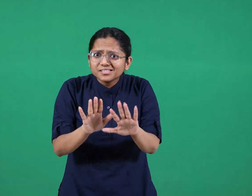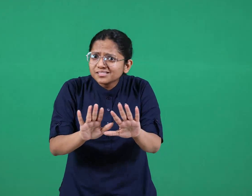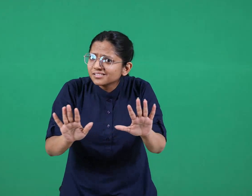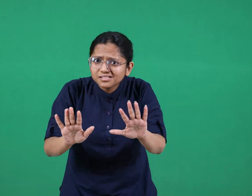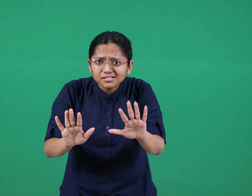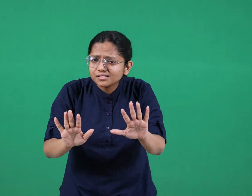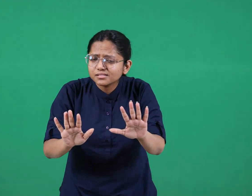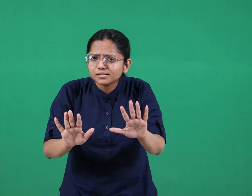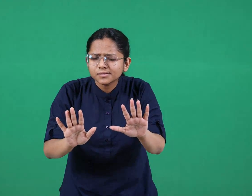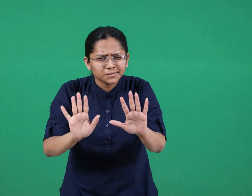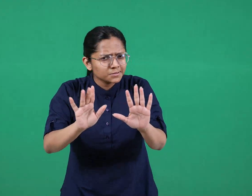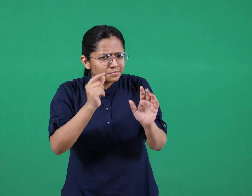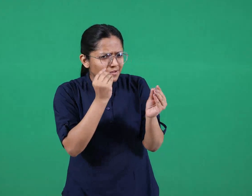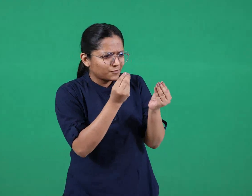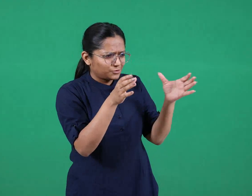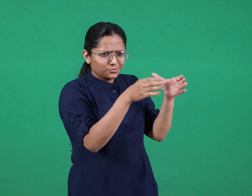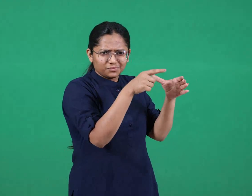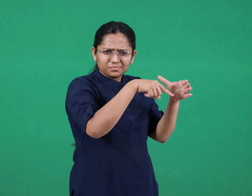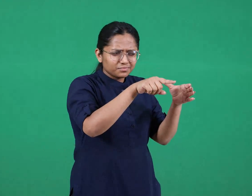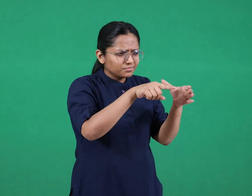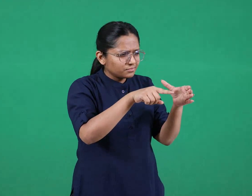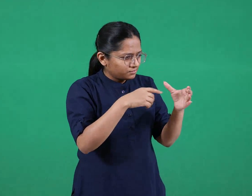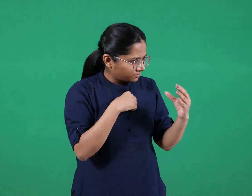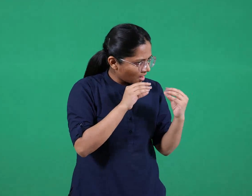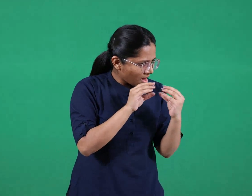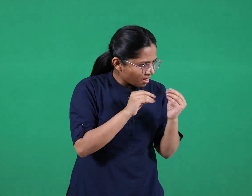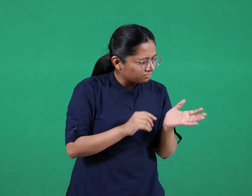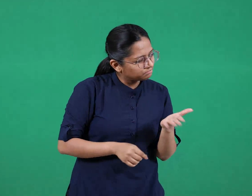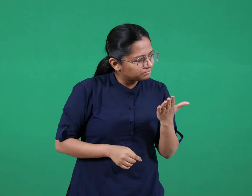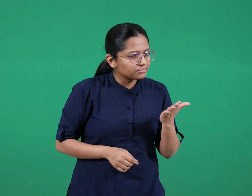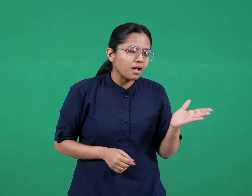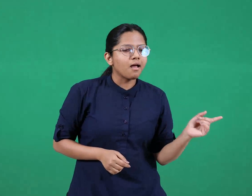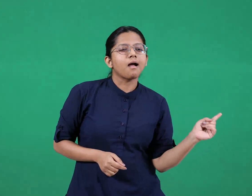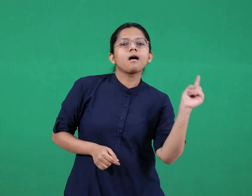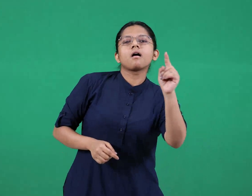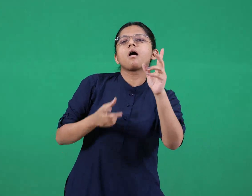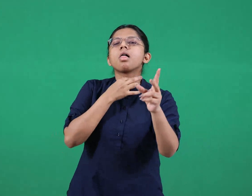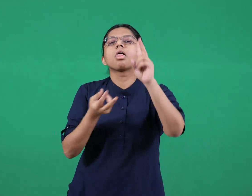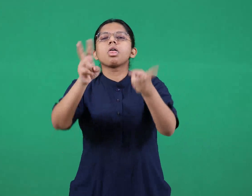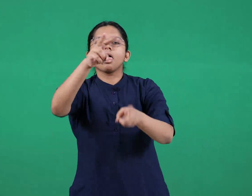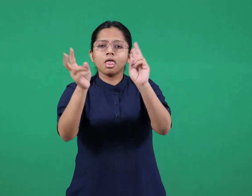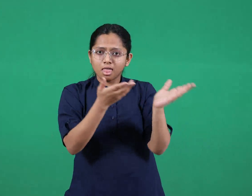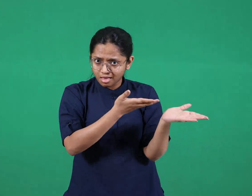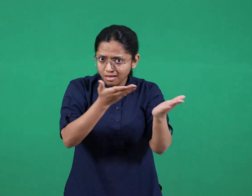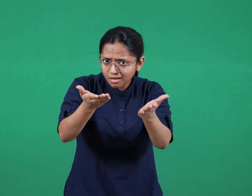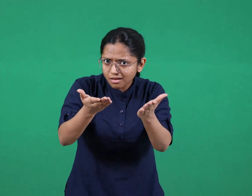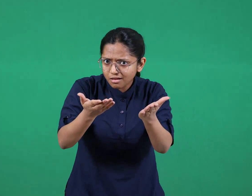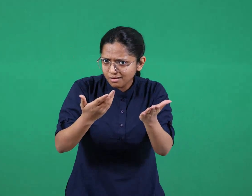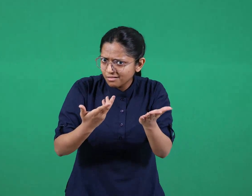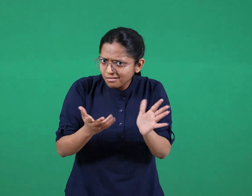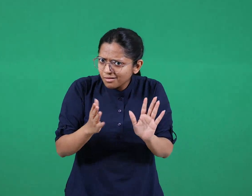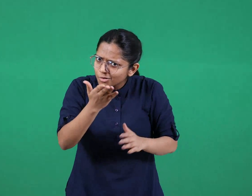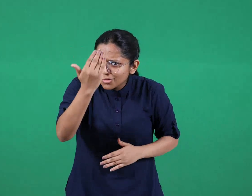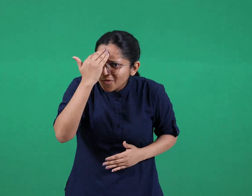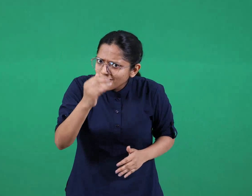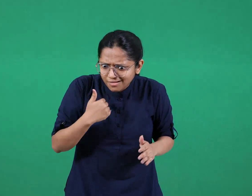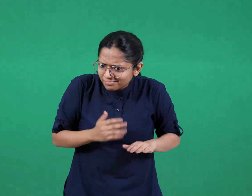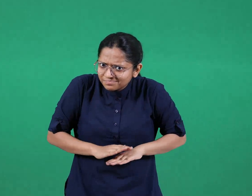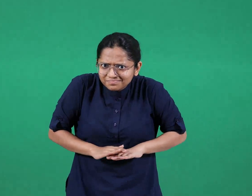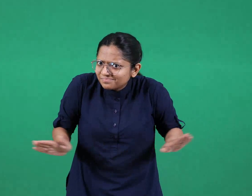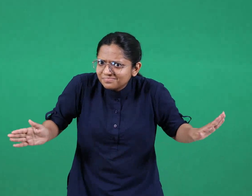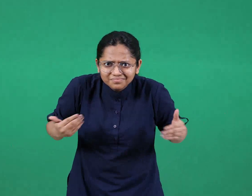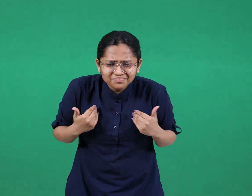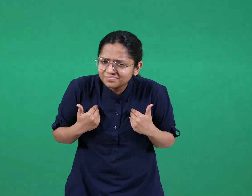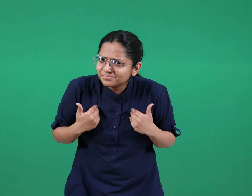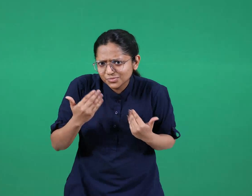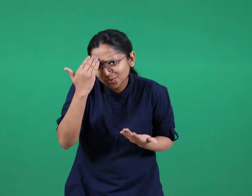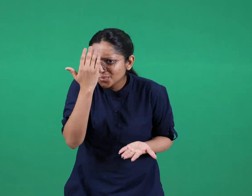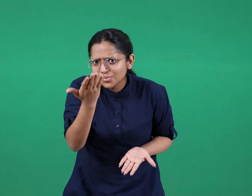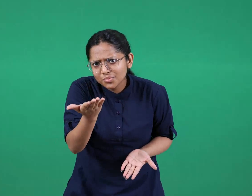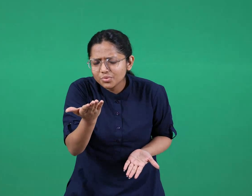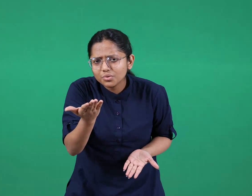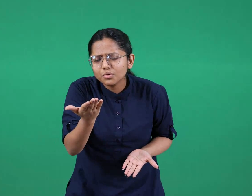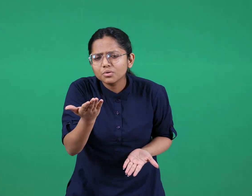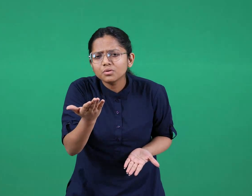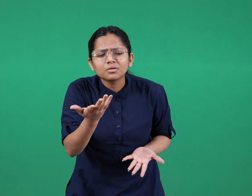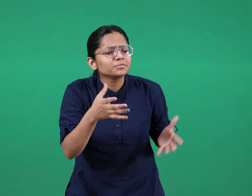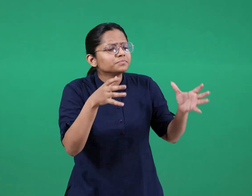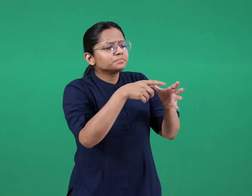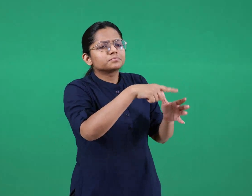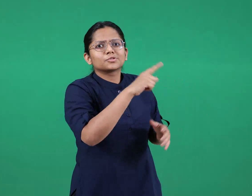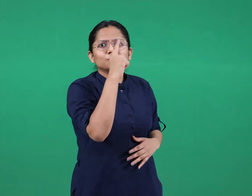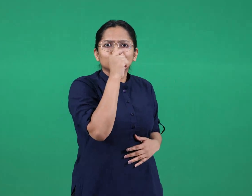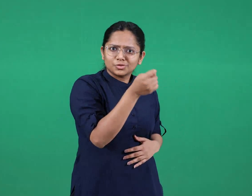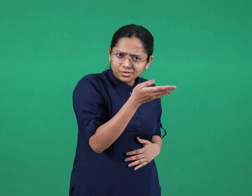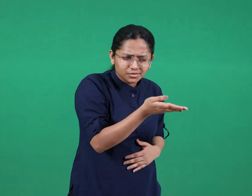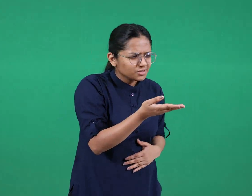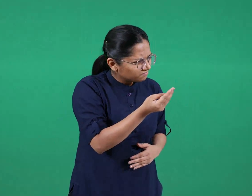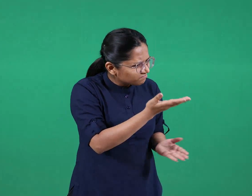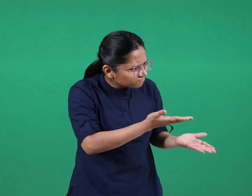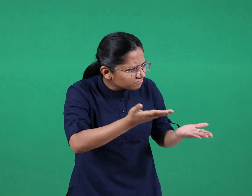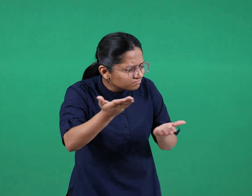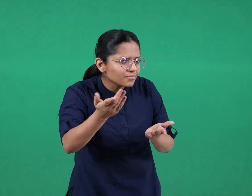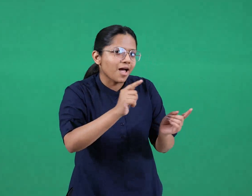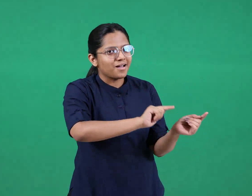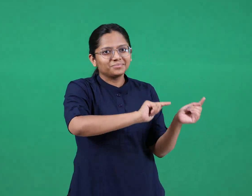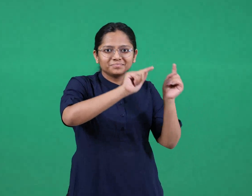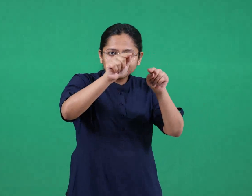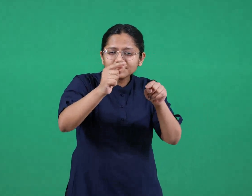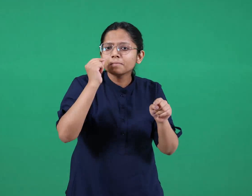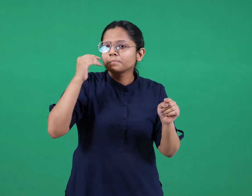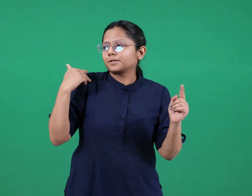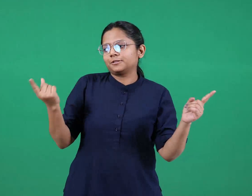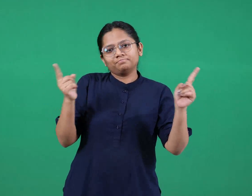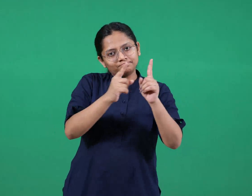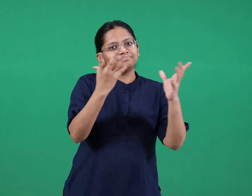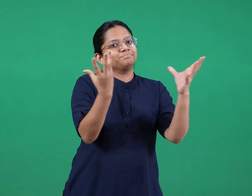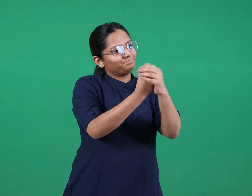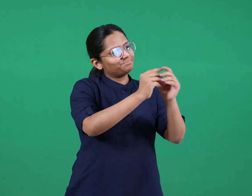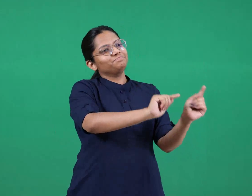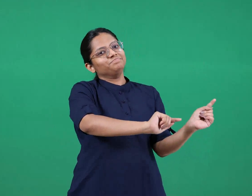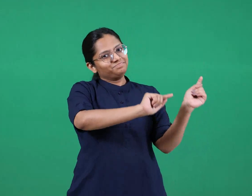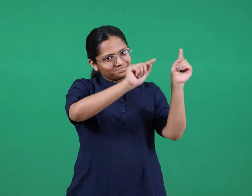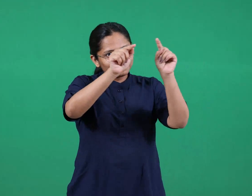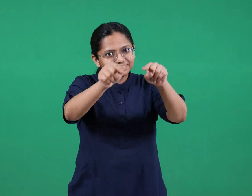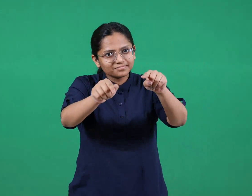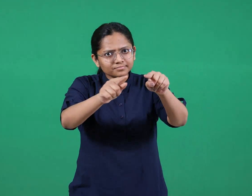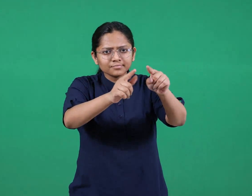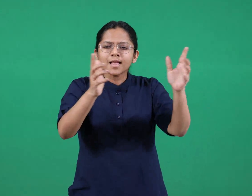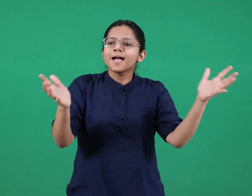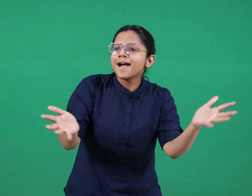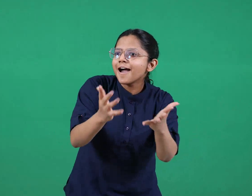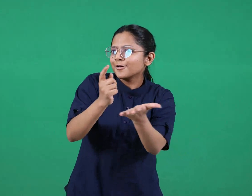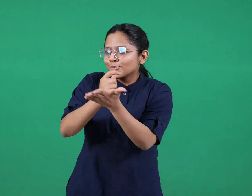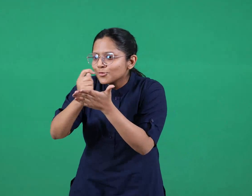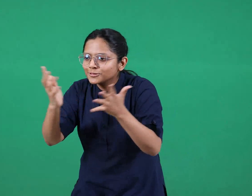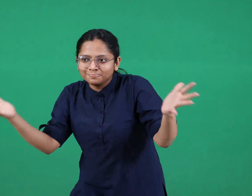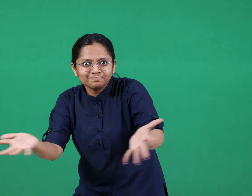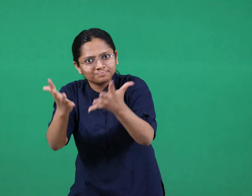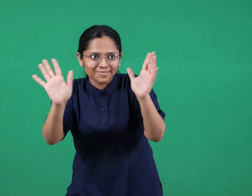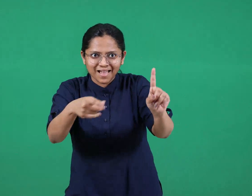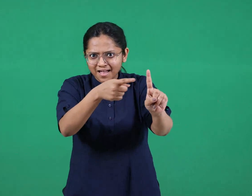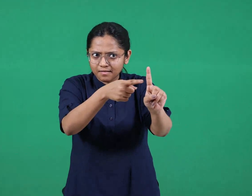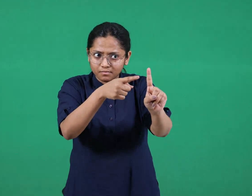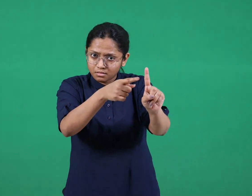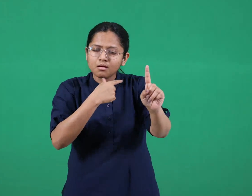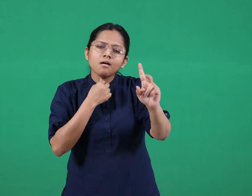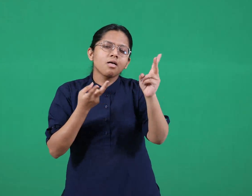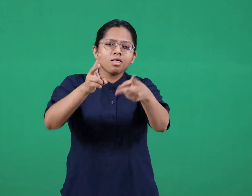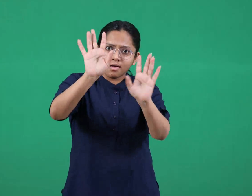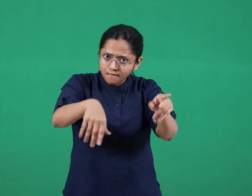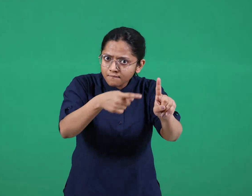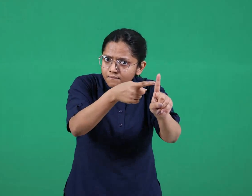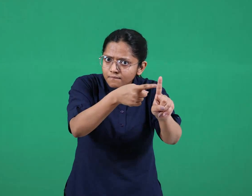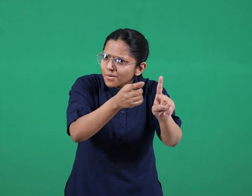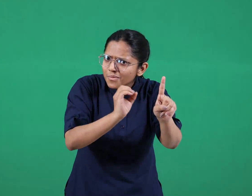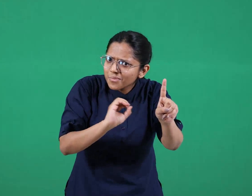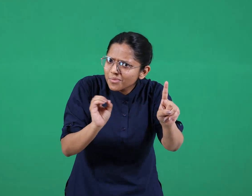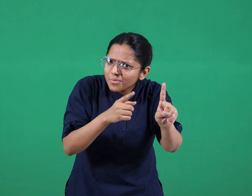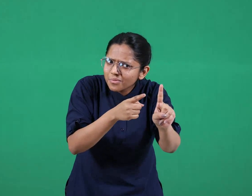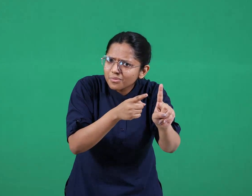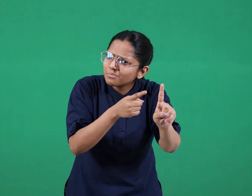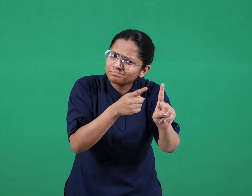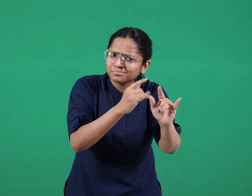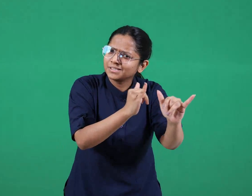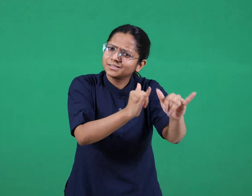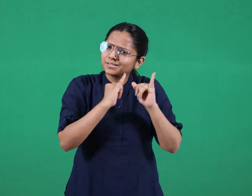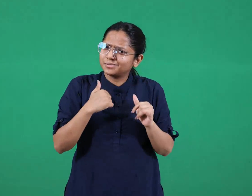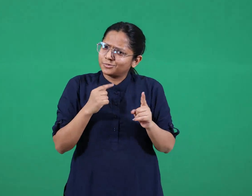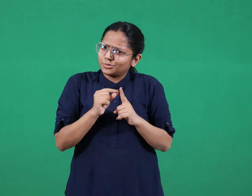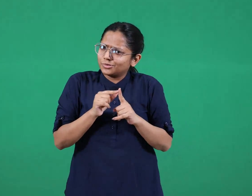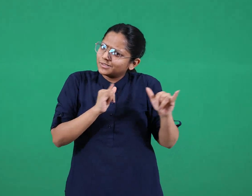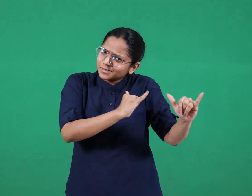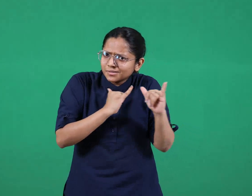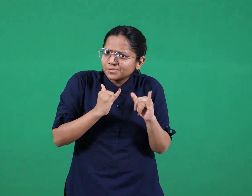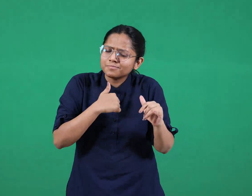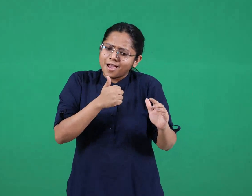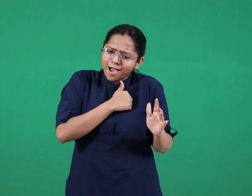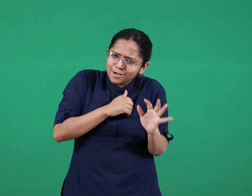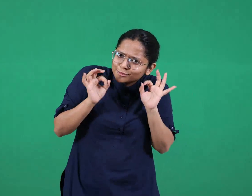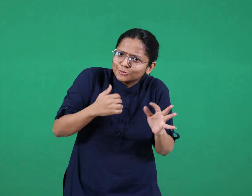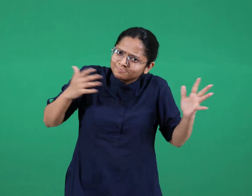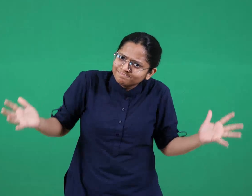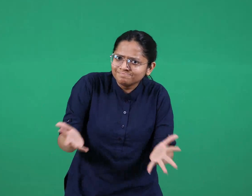Did I exploit you by anyone I sent you? I urged Titus to visit you, and I sent our brother with him.